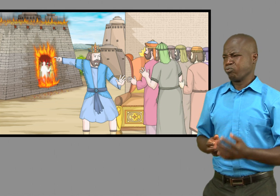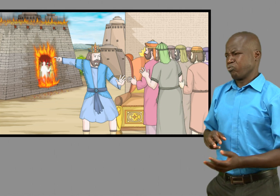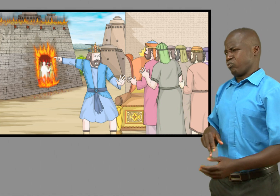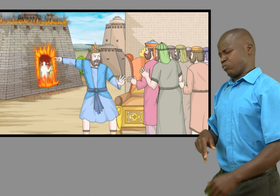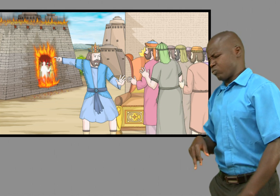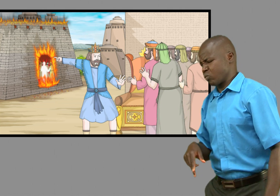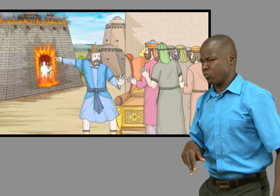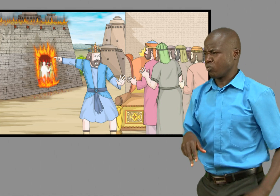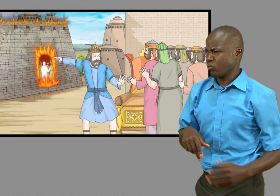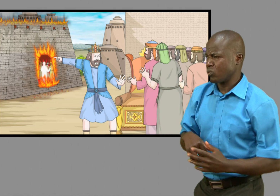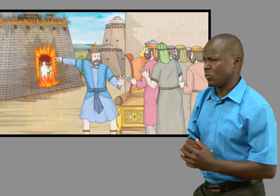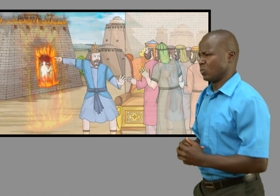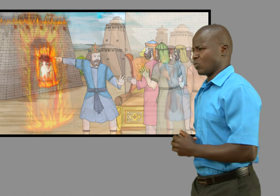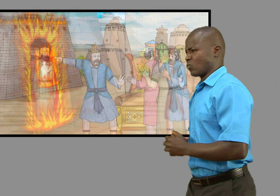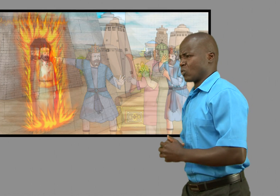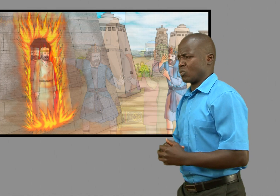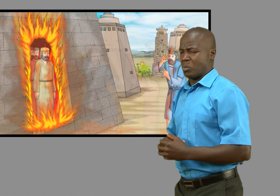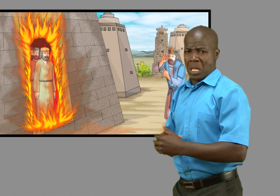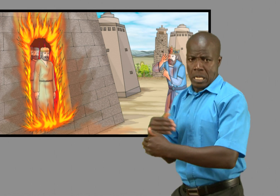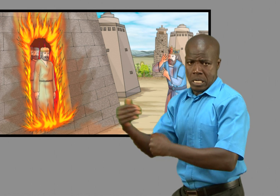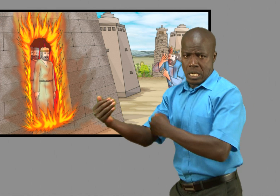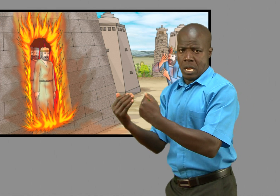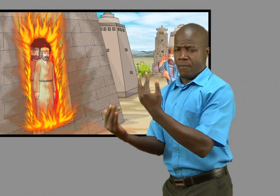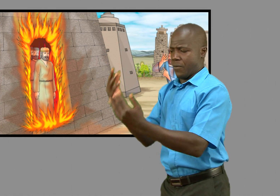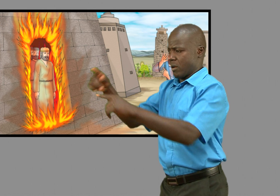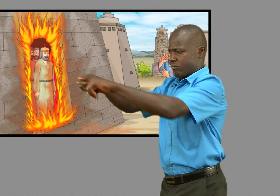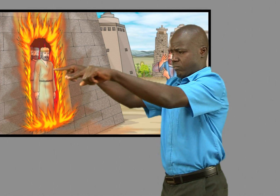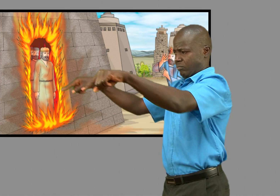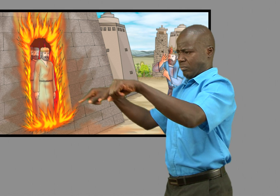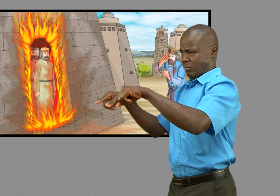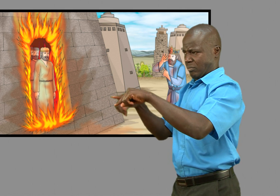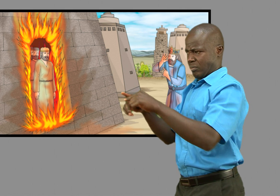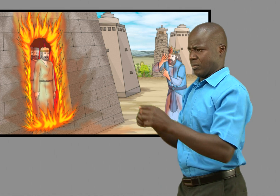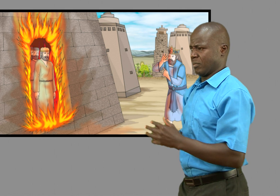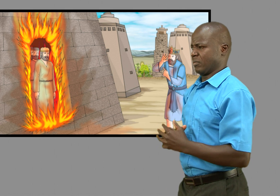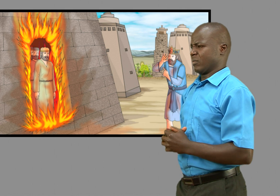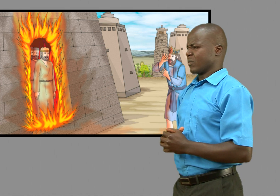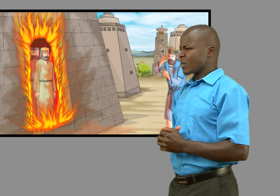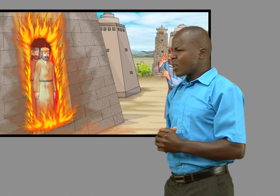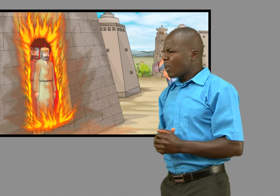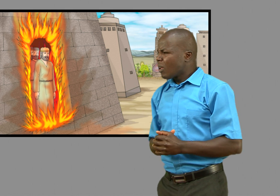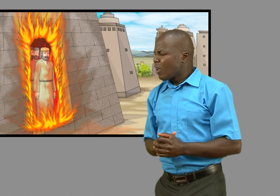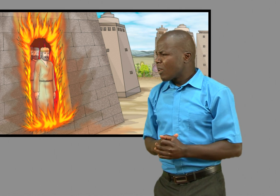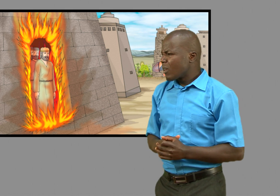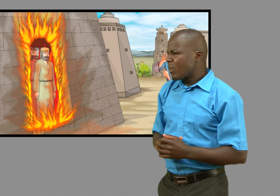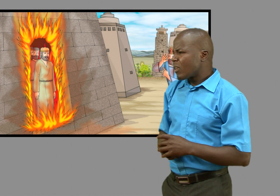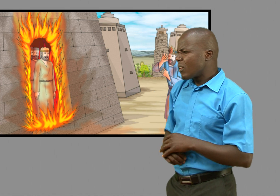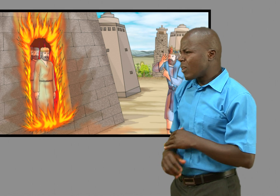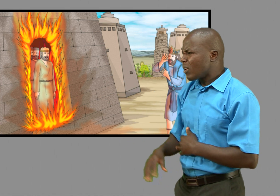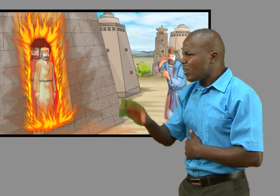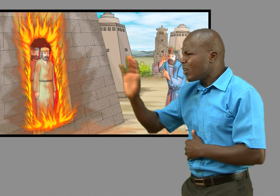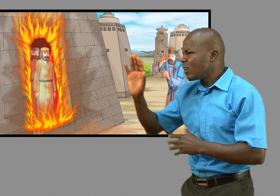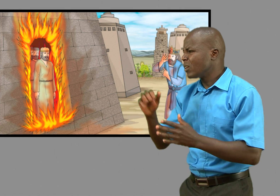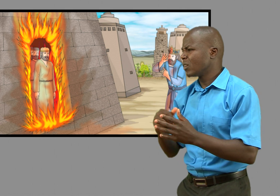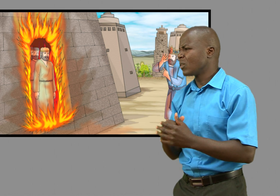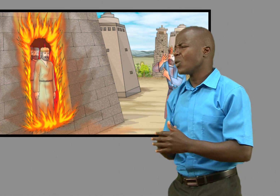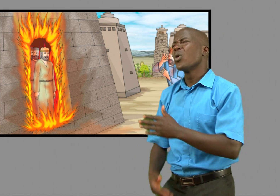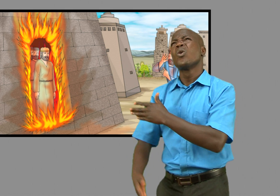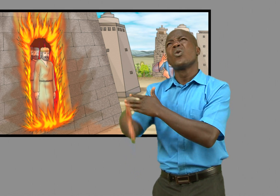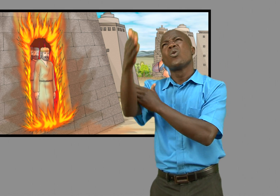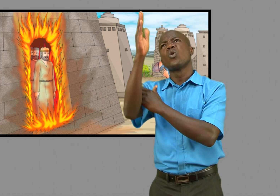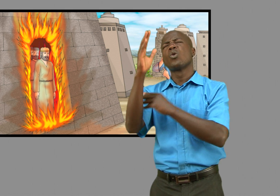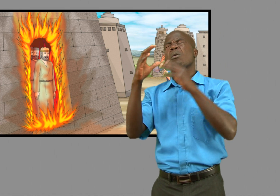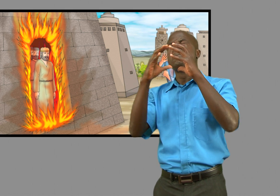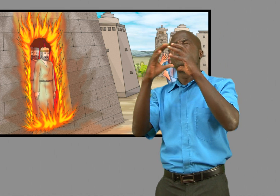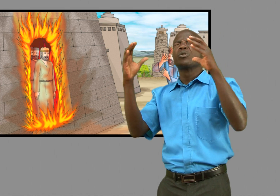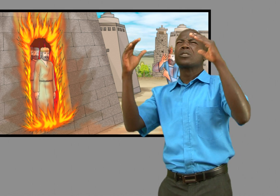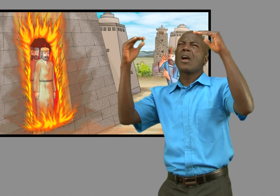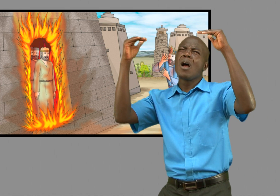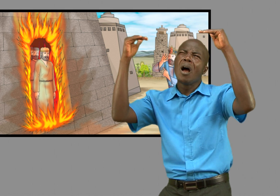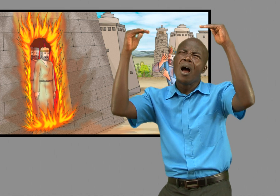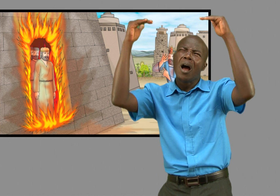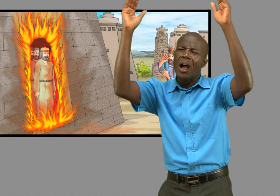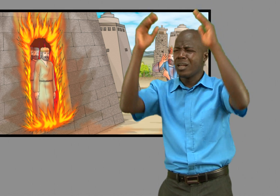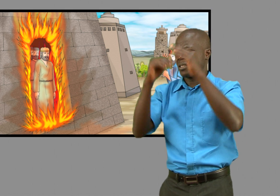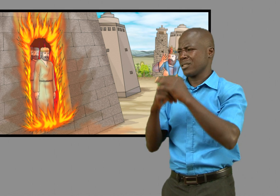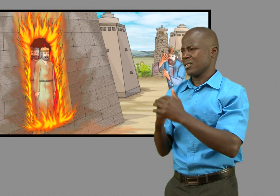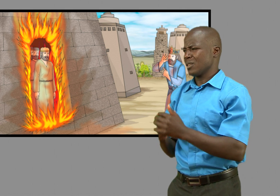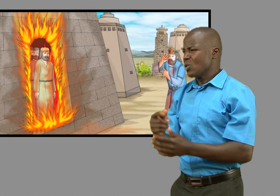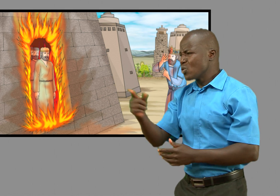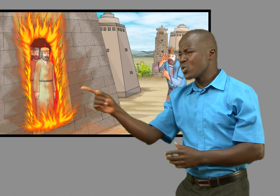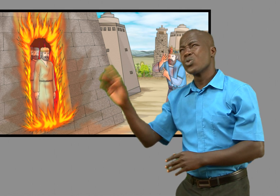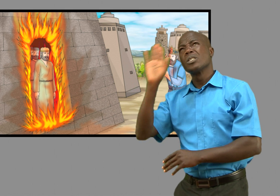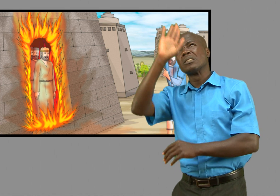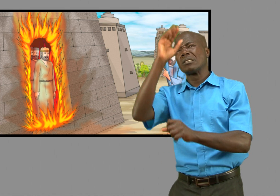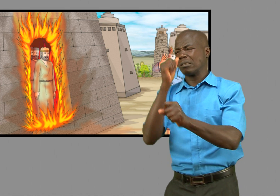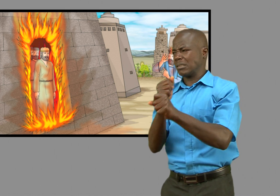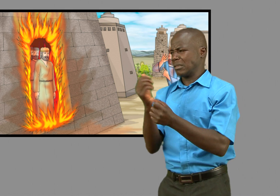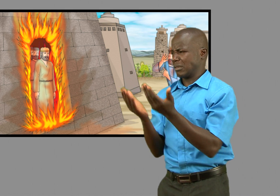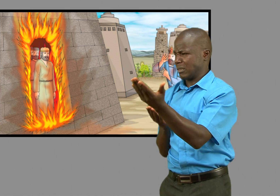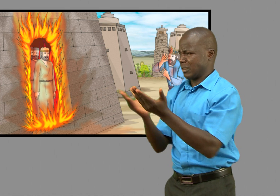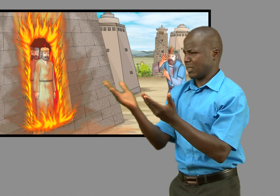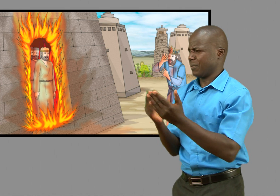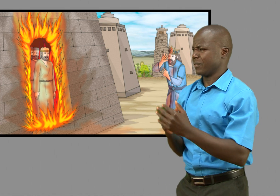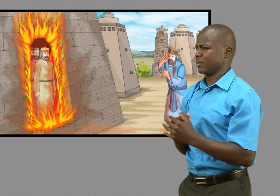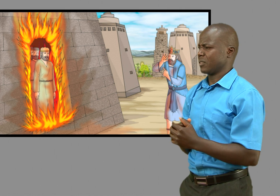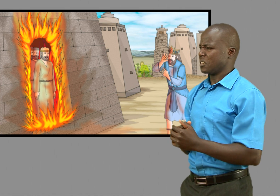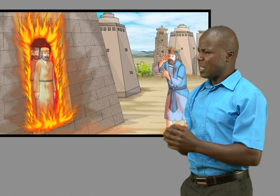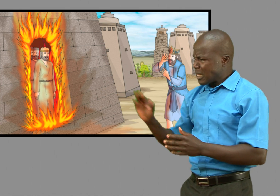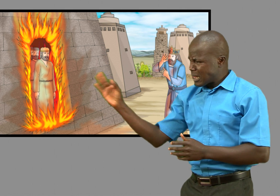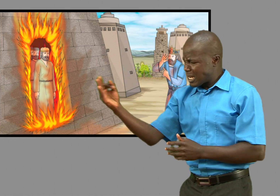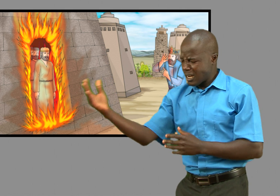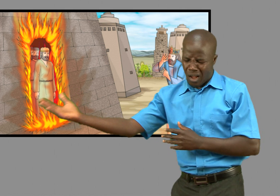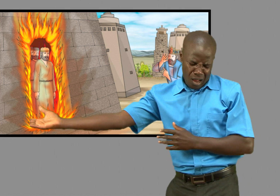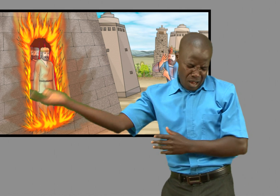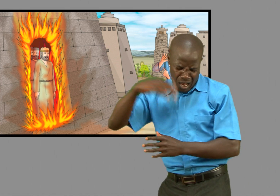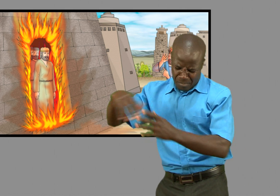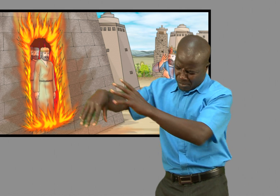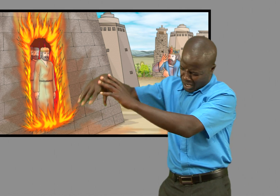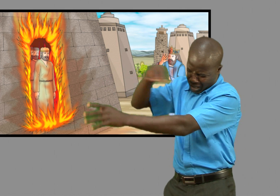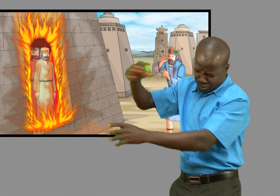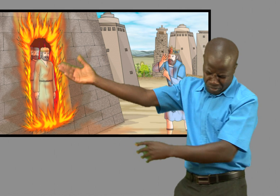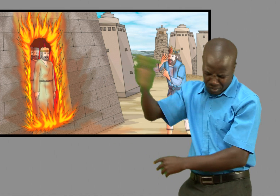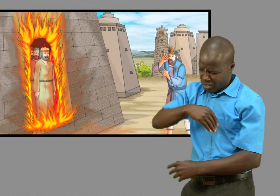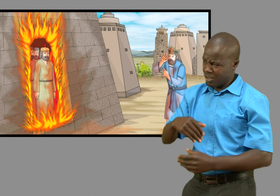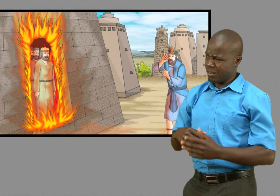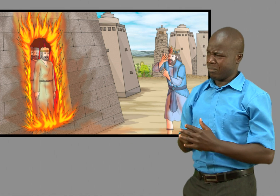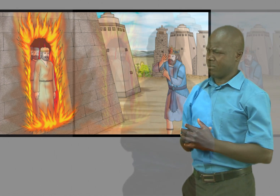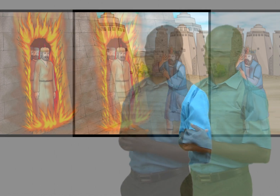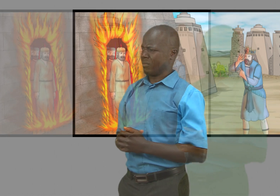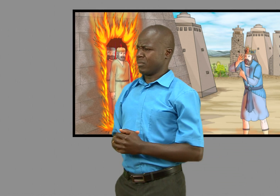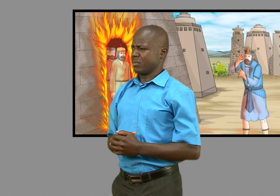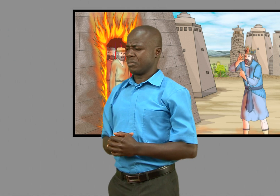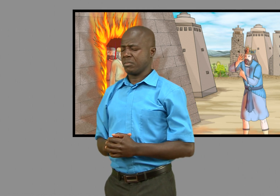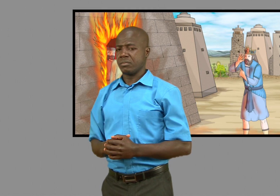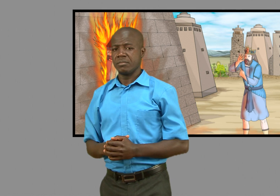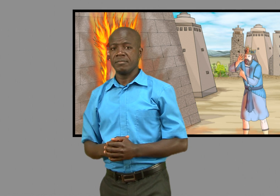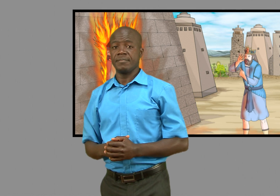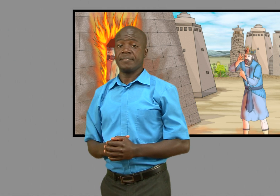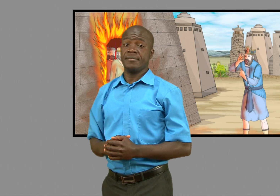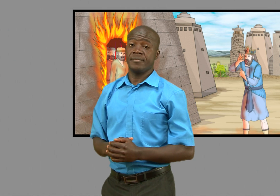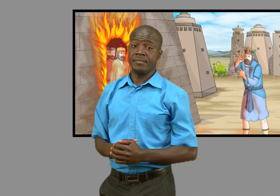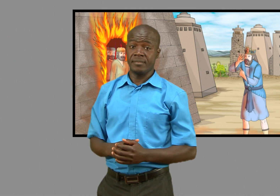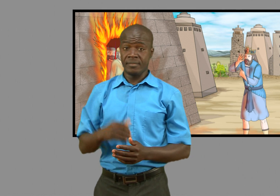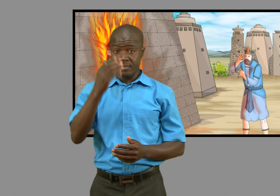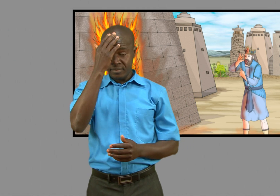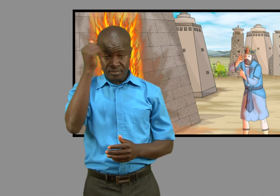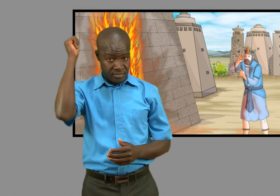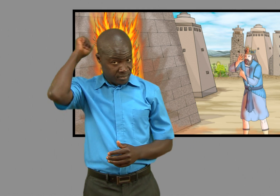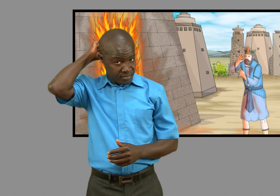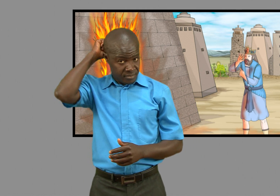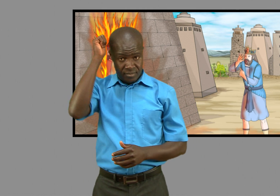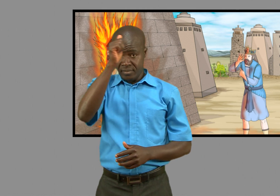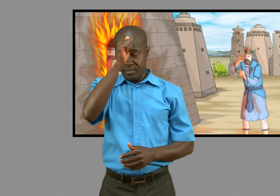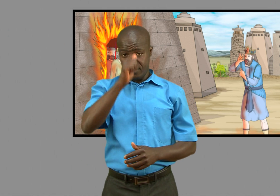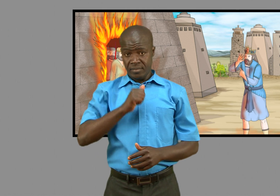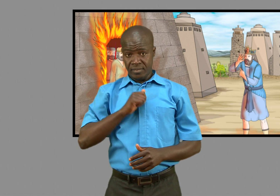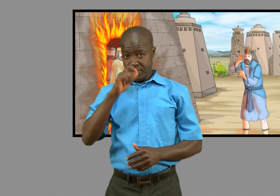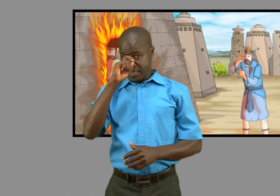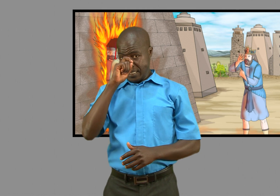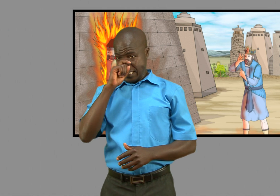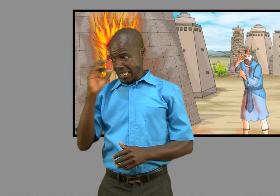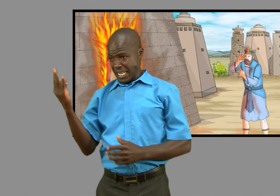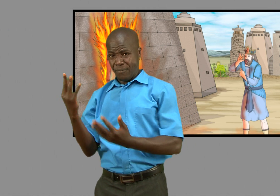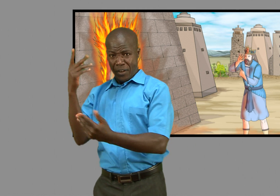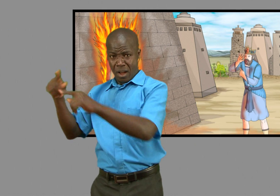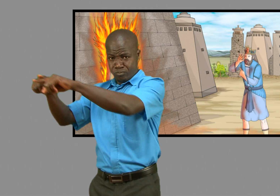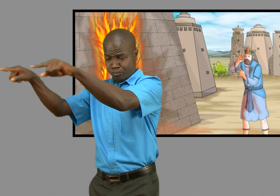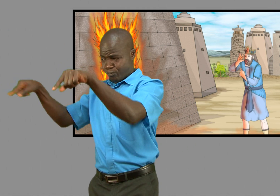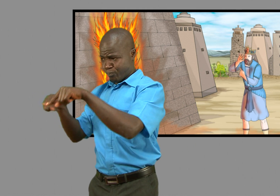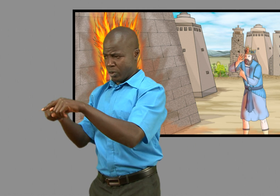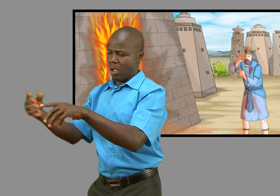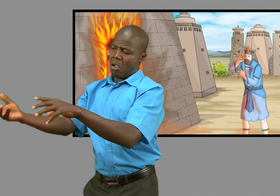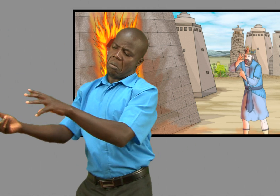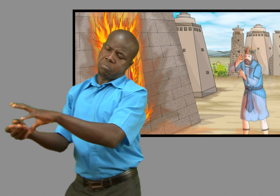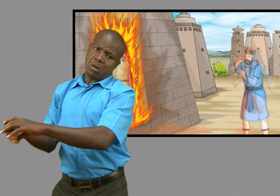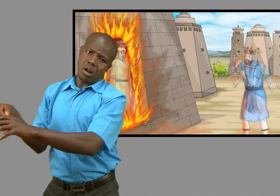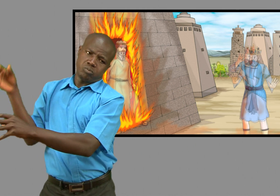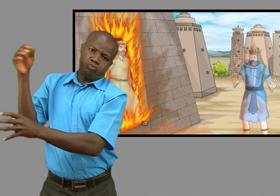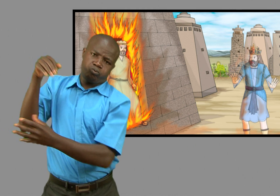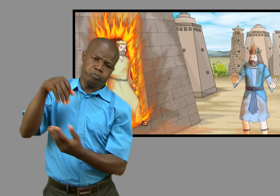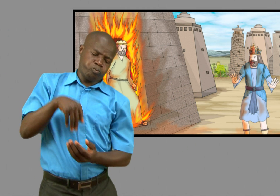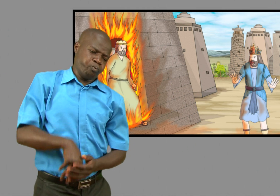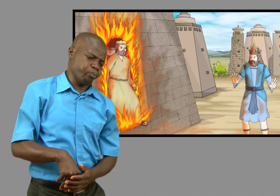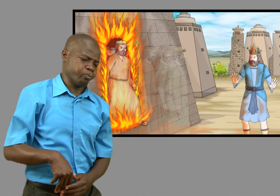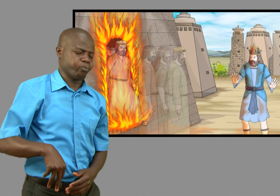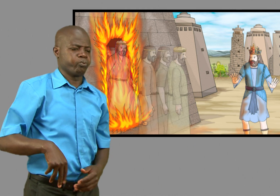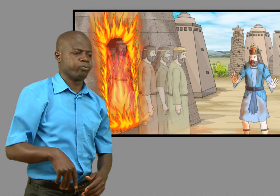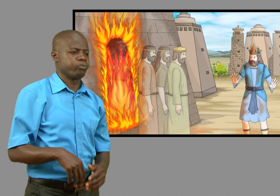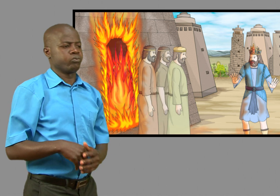“I see four men, unbound and unharmed, walking around in the fire—and the fourth looks like a son of the gods!” Then Nebuchadnezzar approached the door of the blazing fiery furnace and called out, “Shadrach, Meshach, and Abednego, servants of the Most High God, come out!”